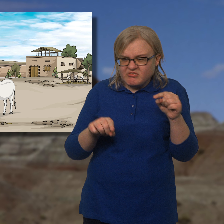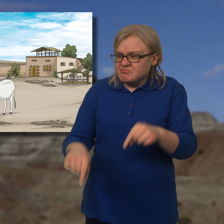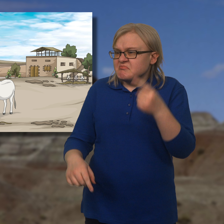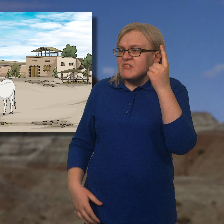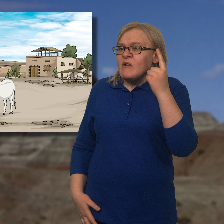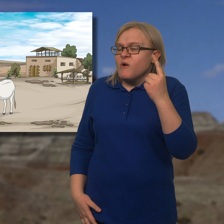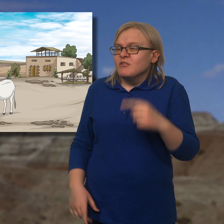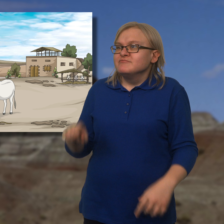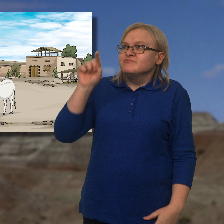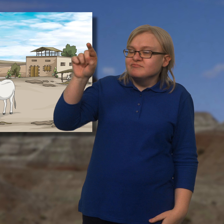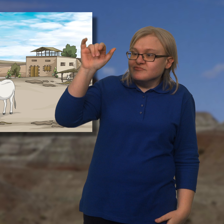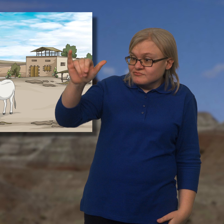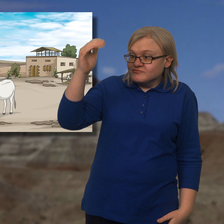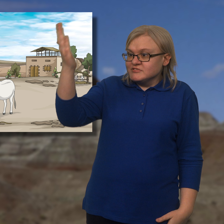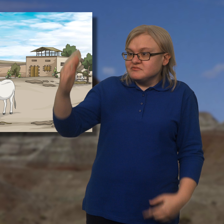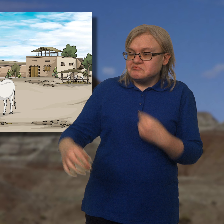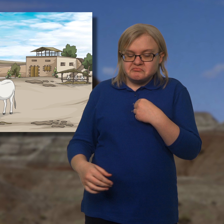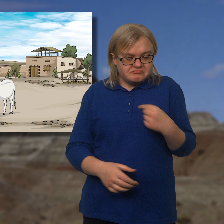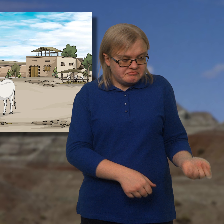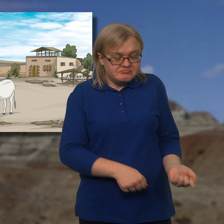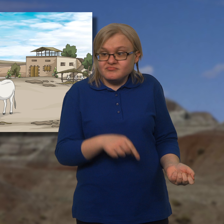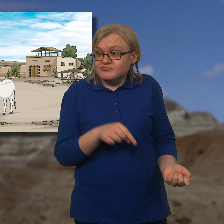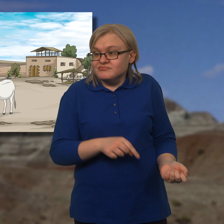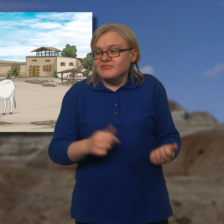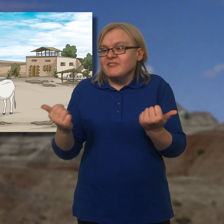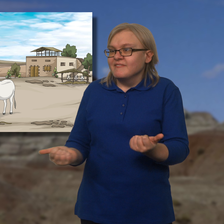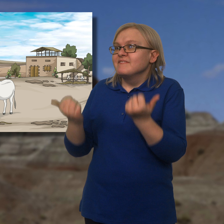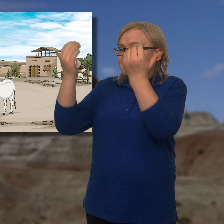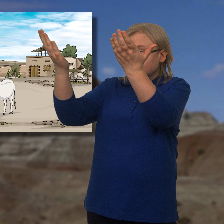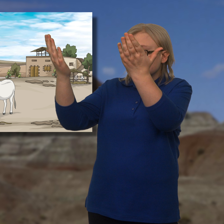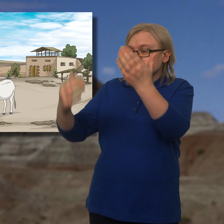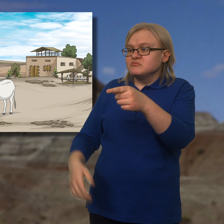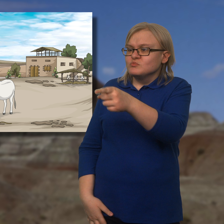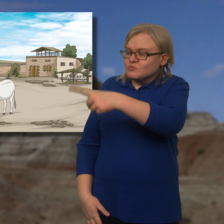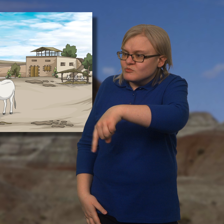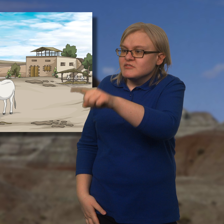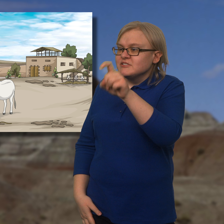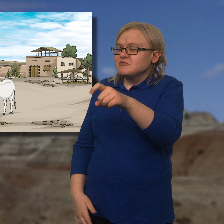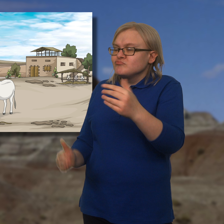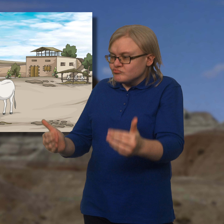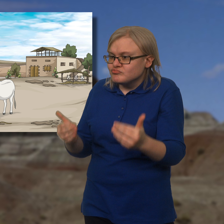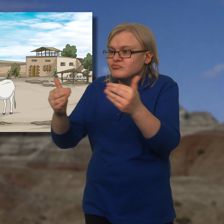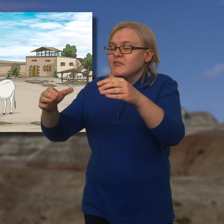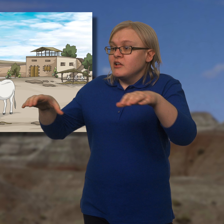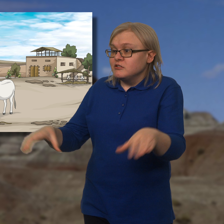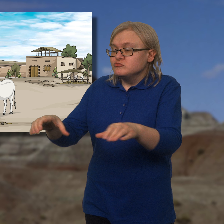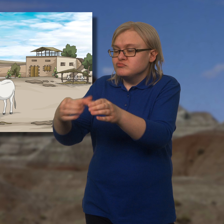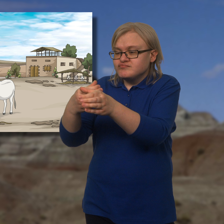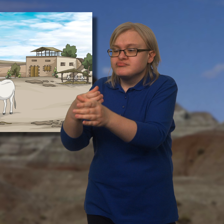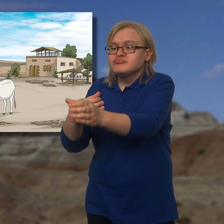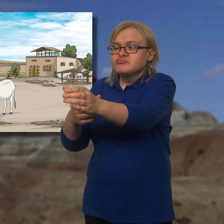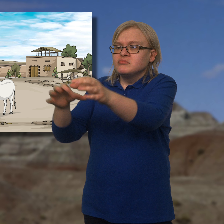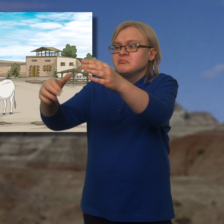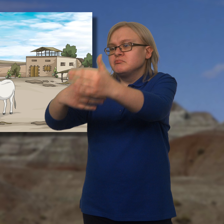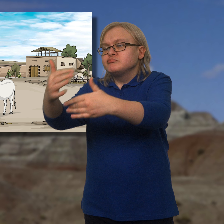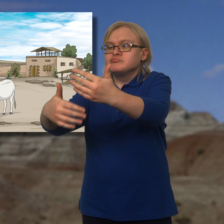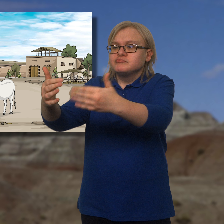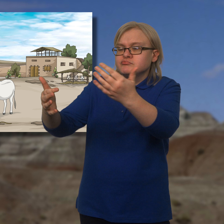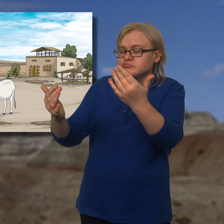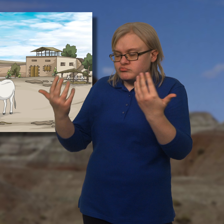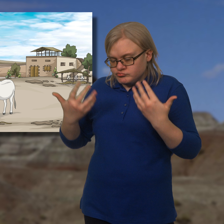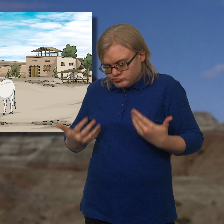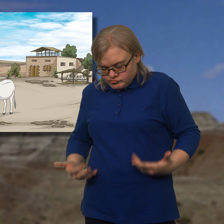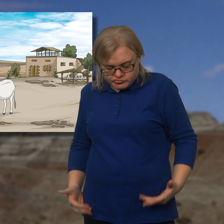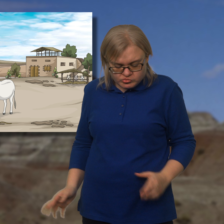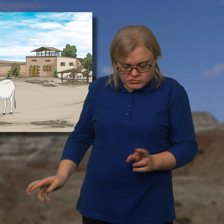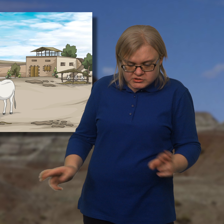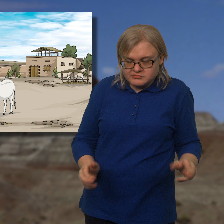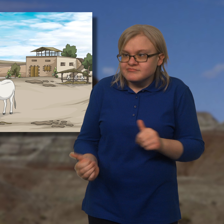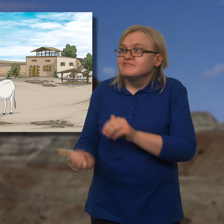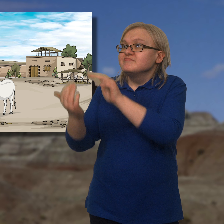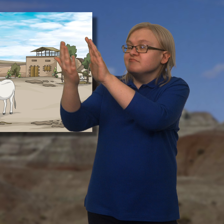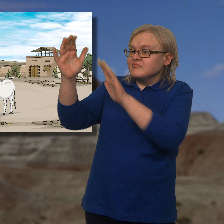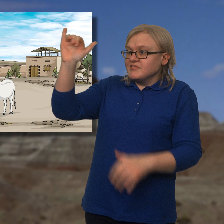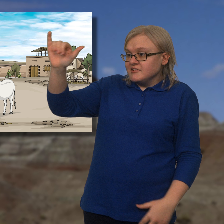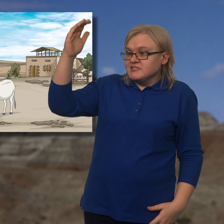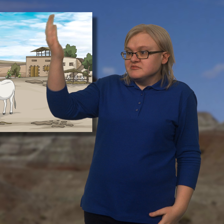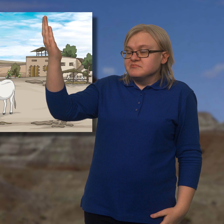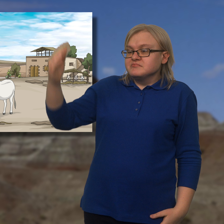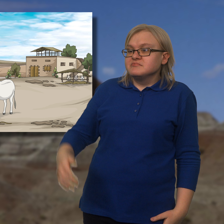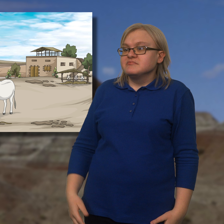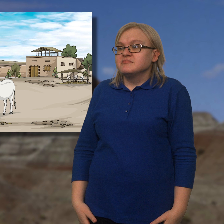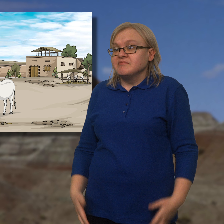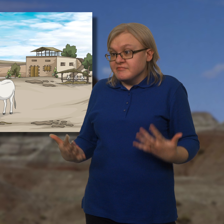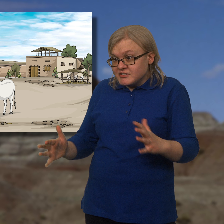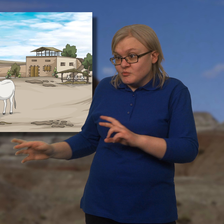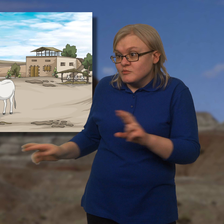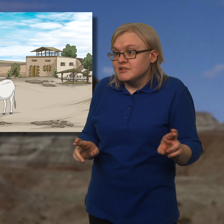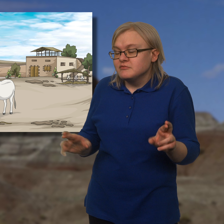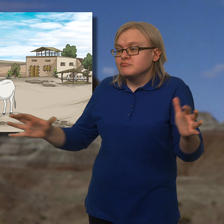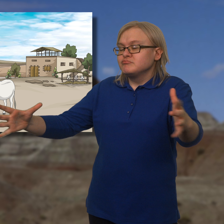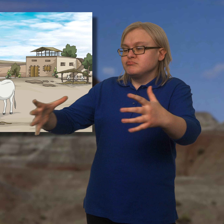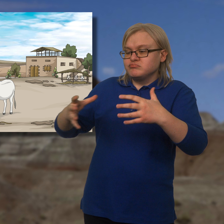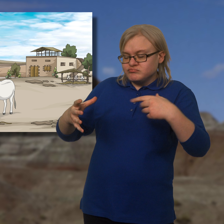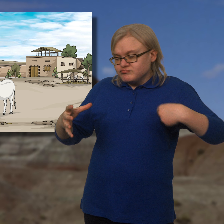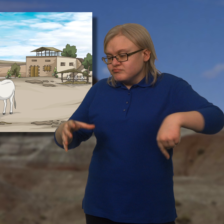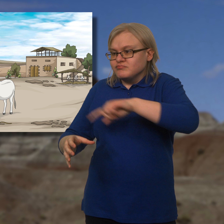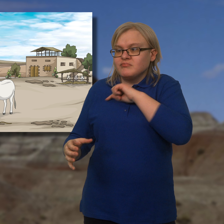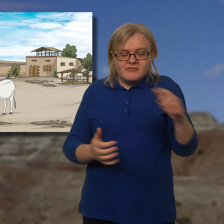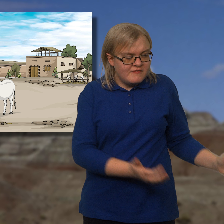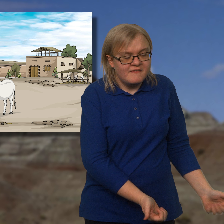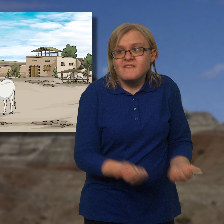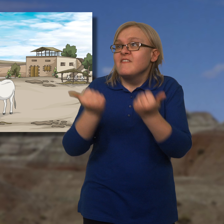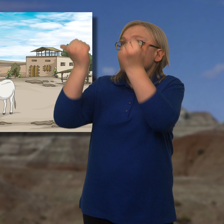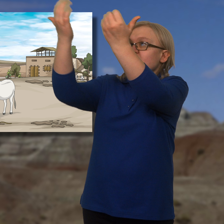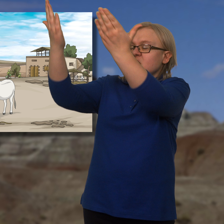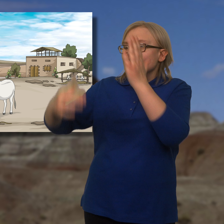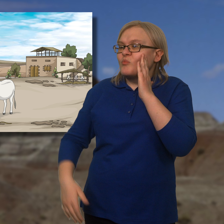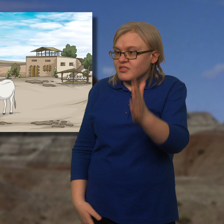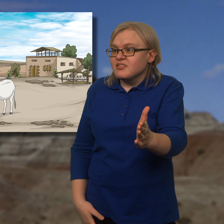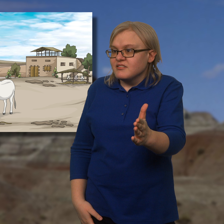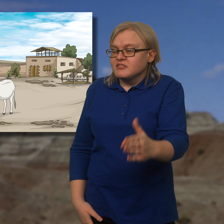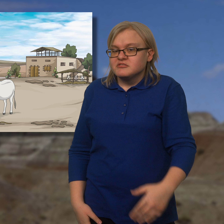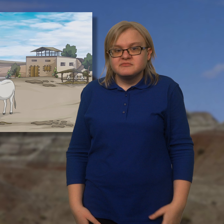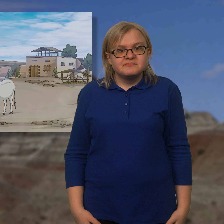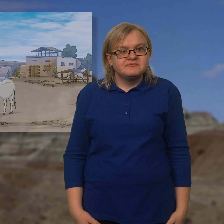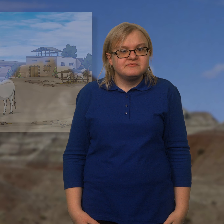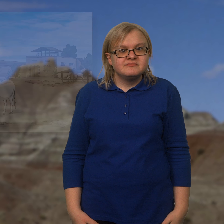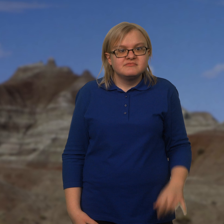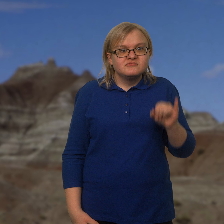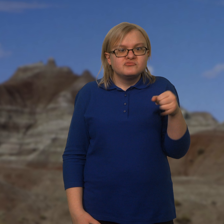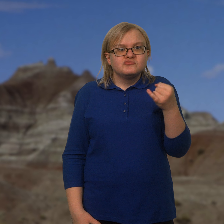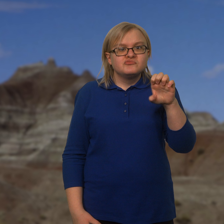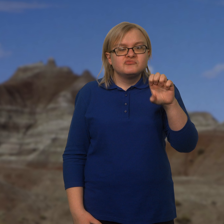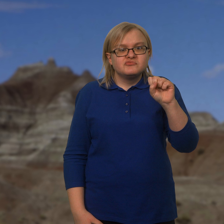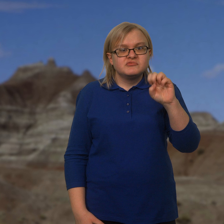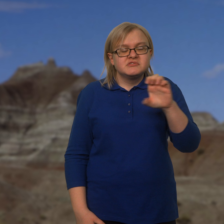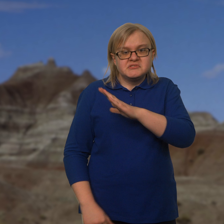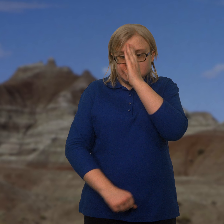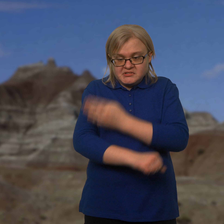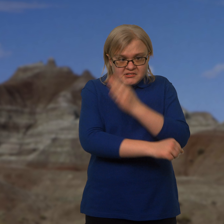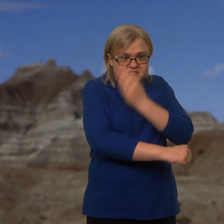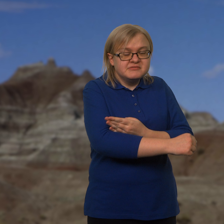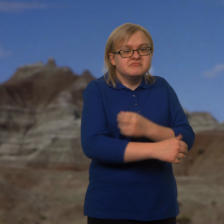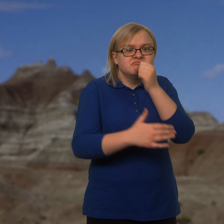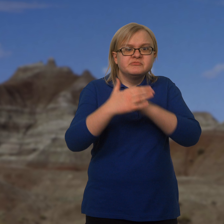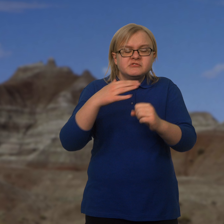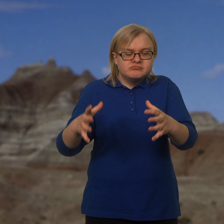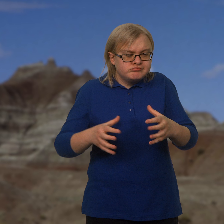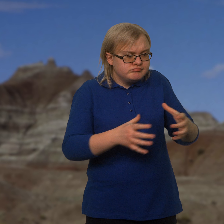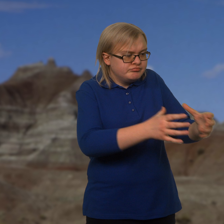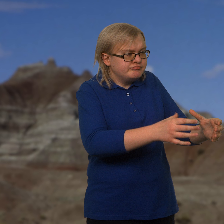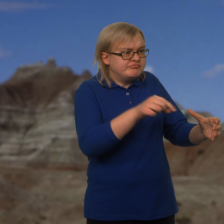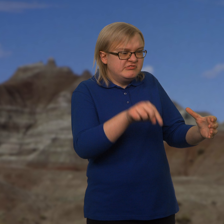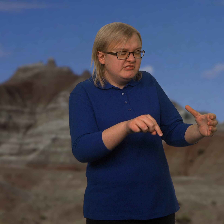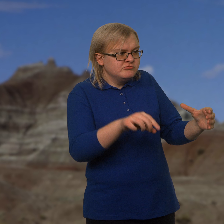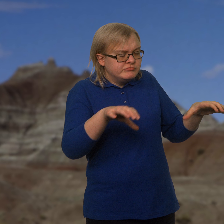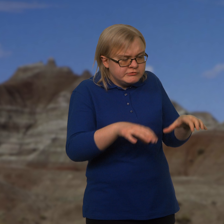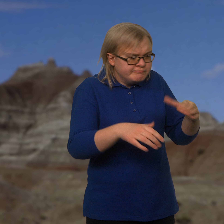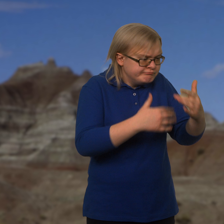“I have come to sacrifice to the LORD. Consecrate yourselves and come with me to the sacrifice.”